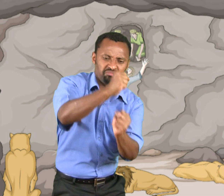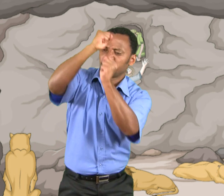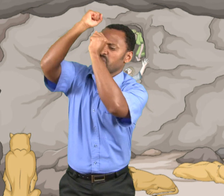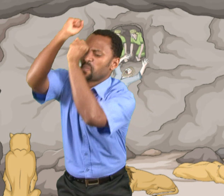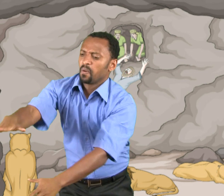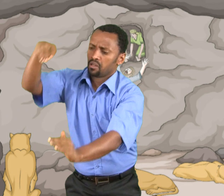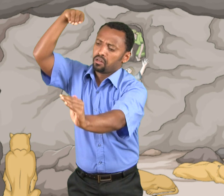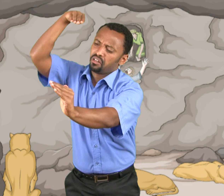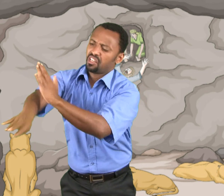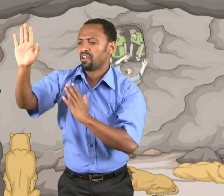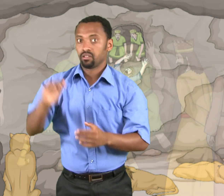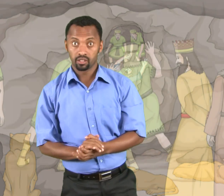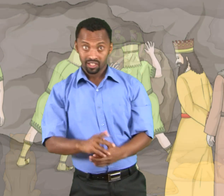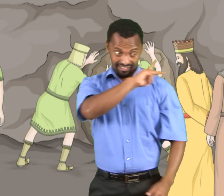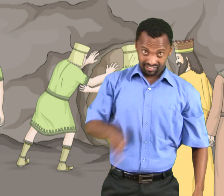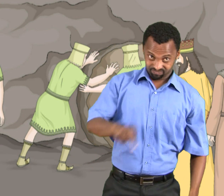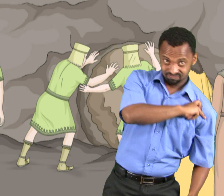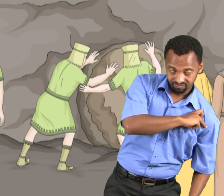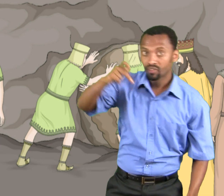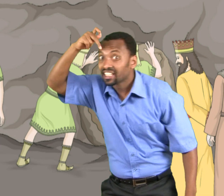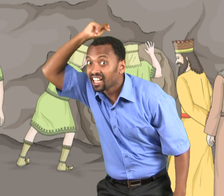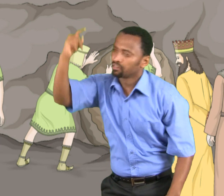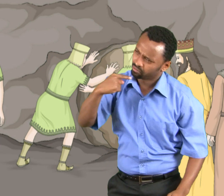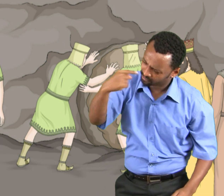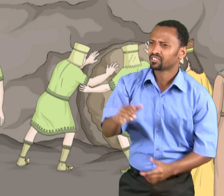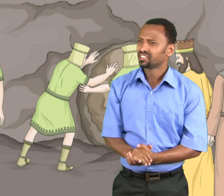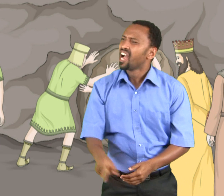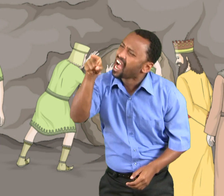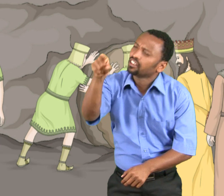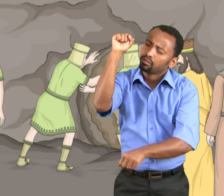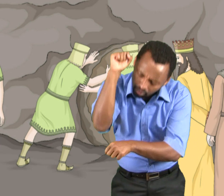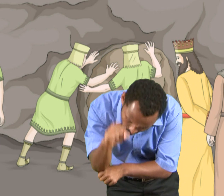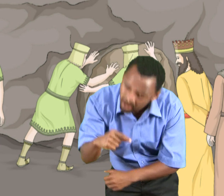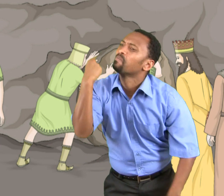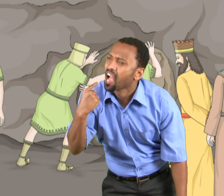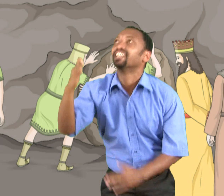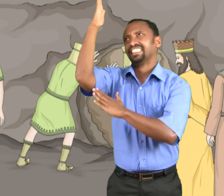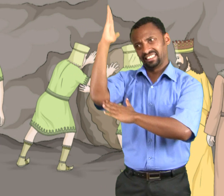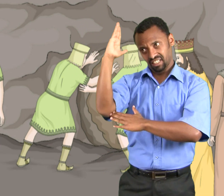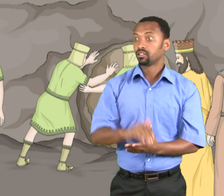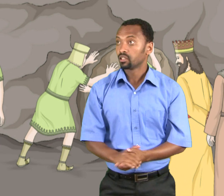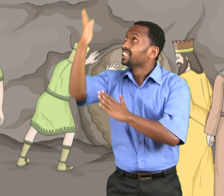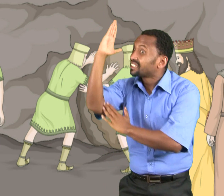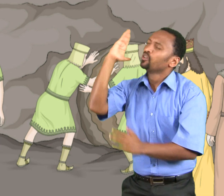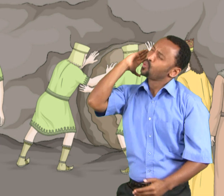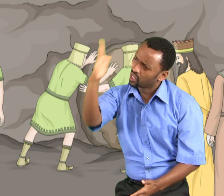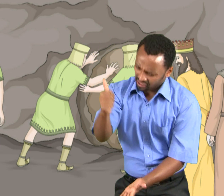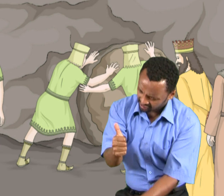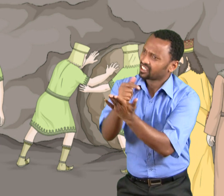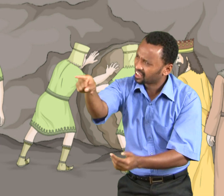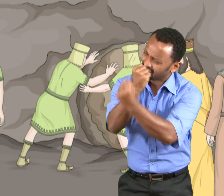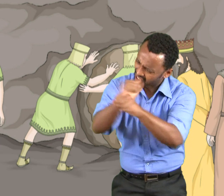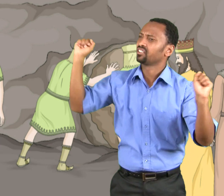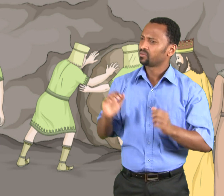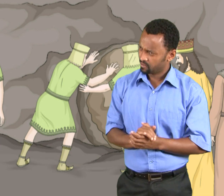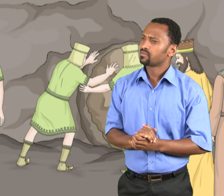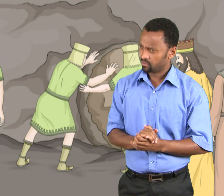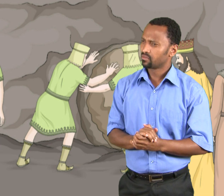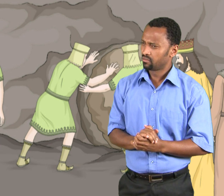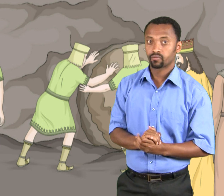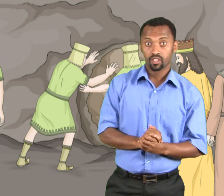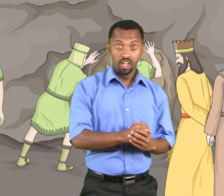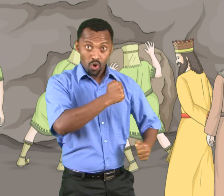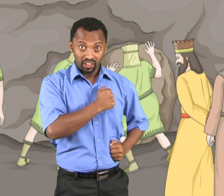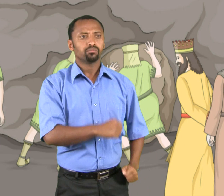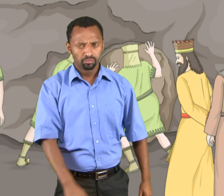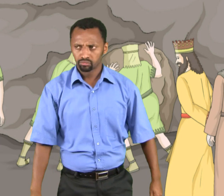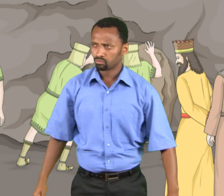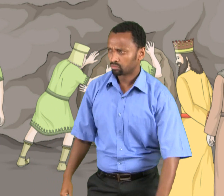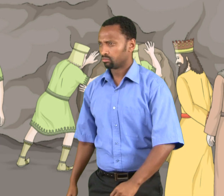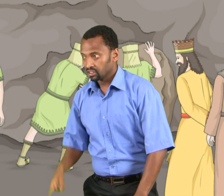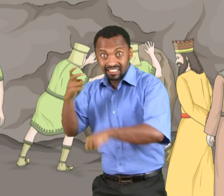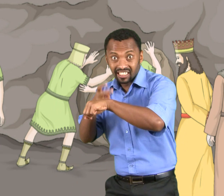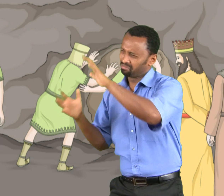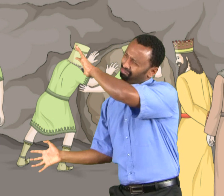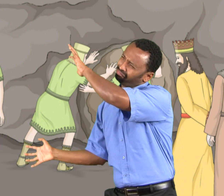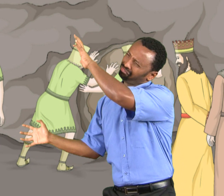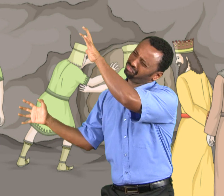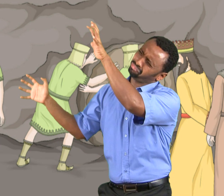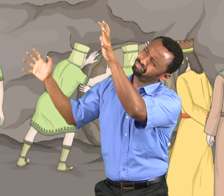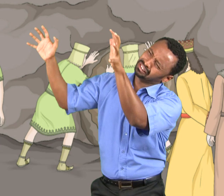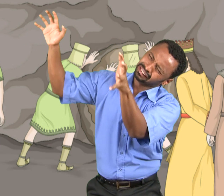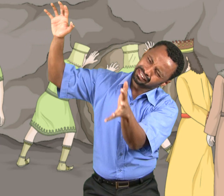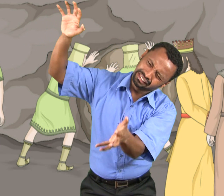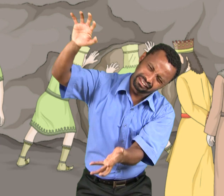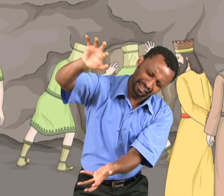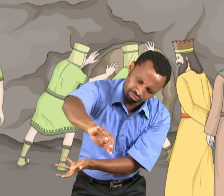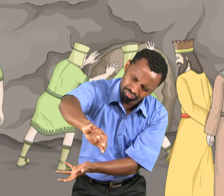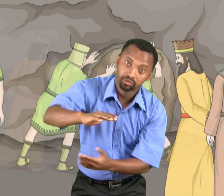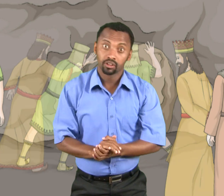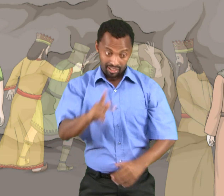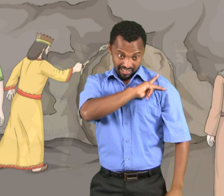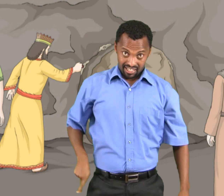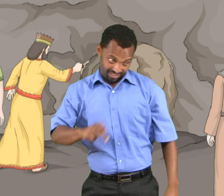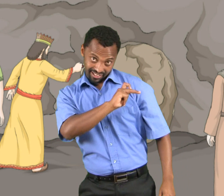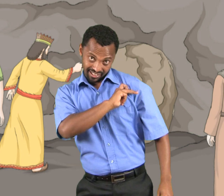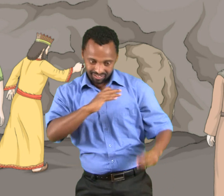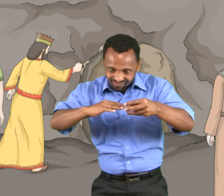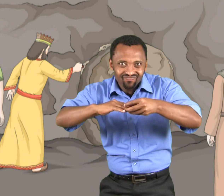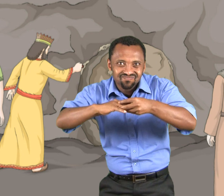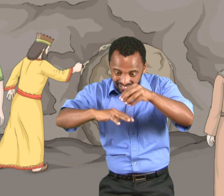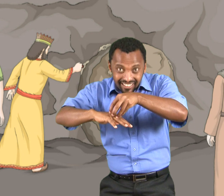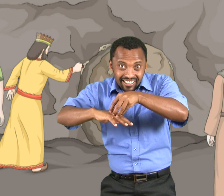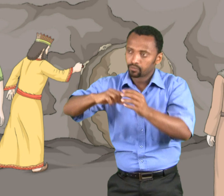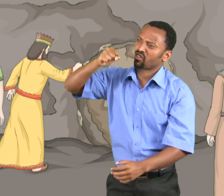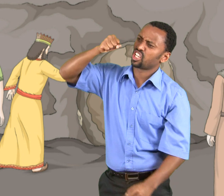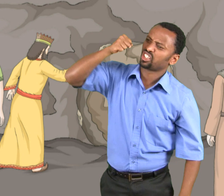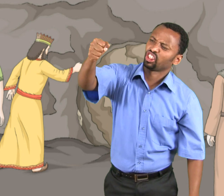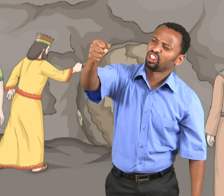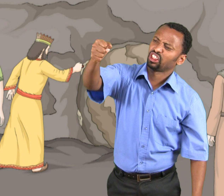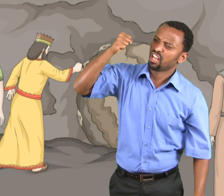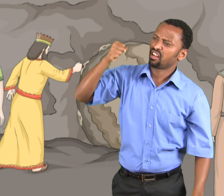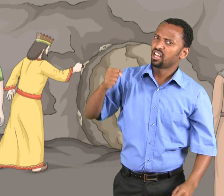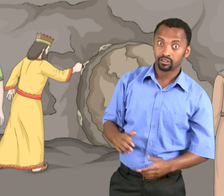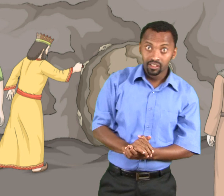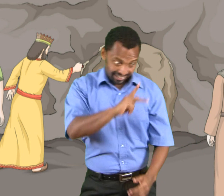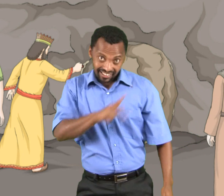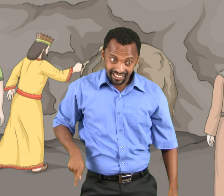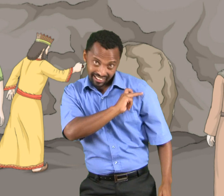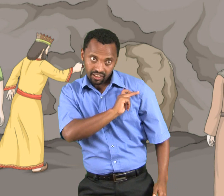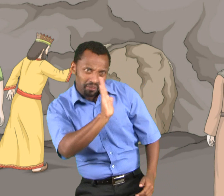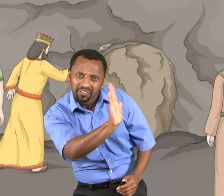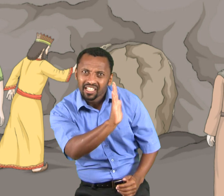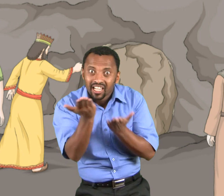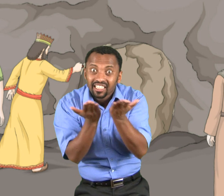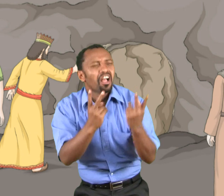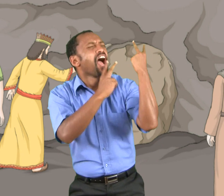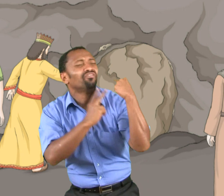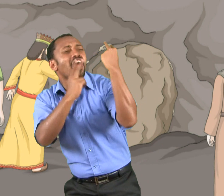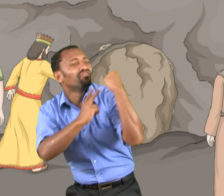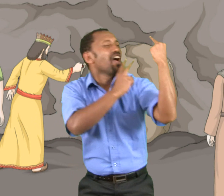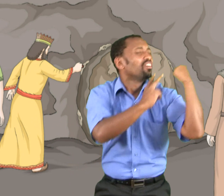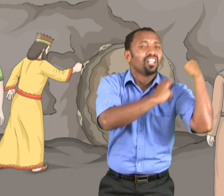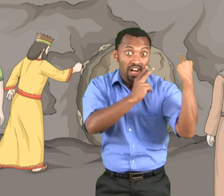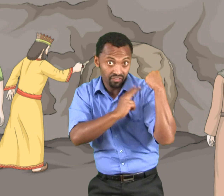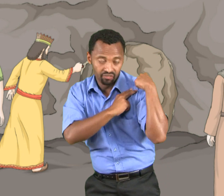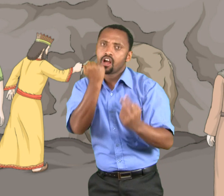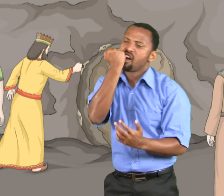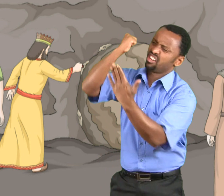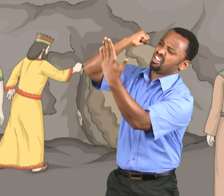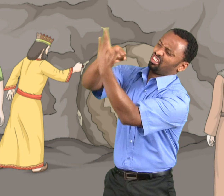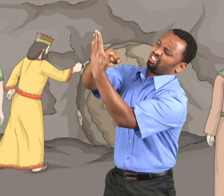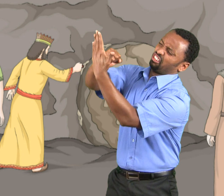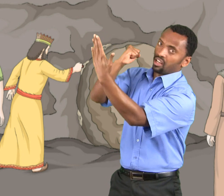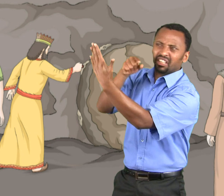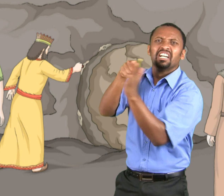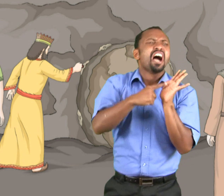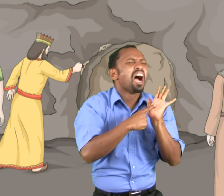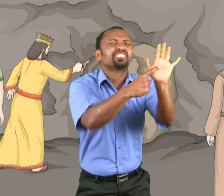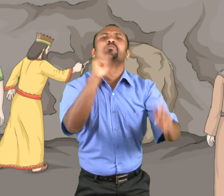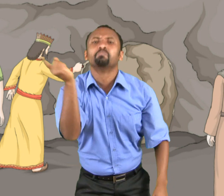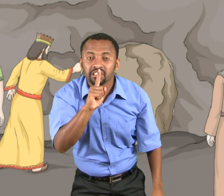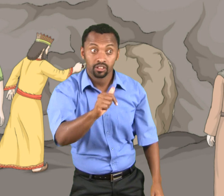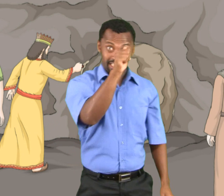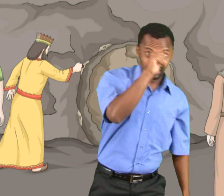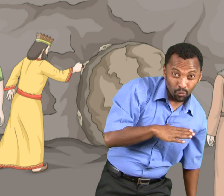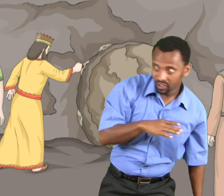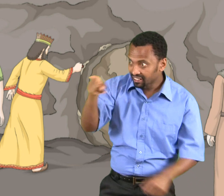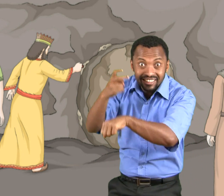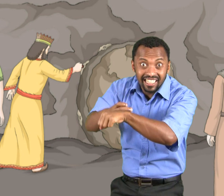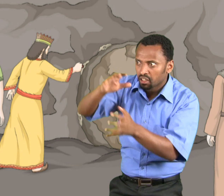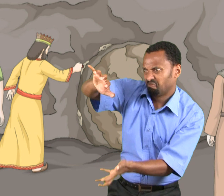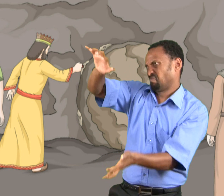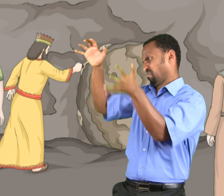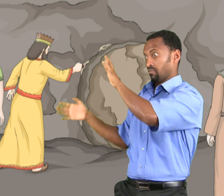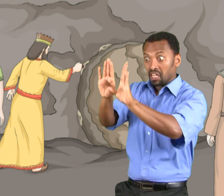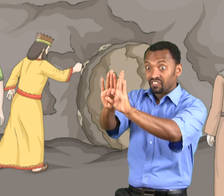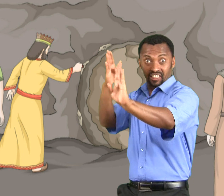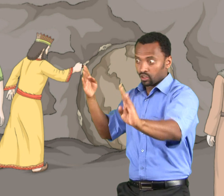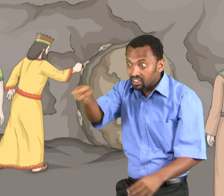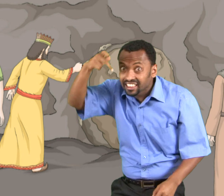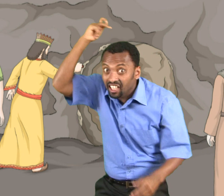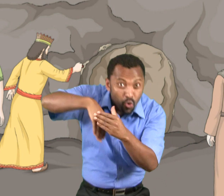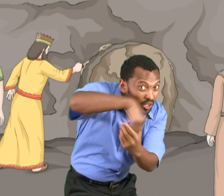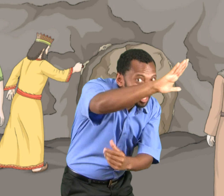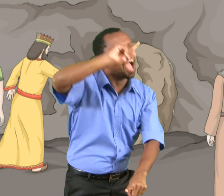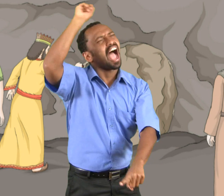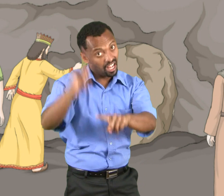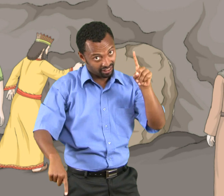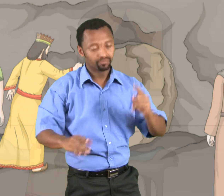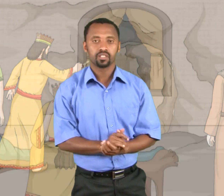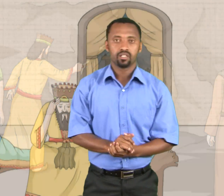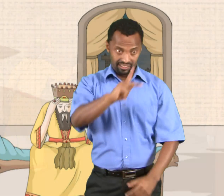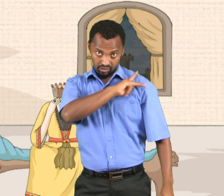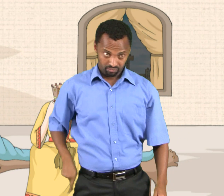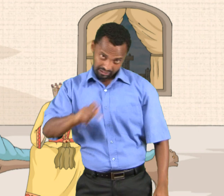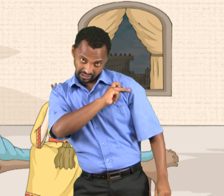A stone was brought and placed over the mouth of the den, and the king sealed it with his own signet ring and with the rings of his nobles, so that nothing concerning Daniel could be changed.